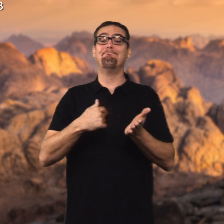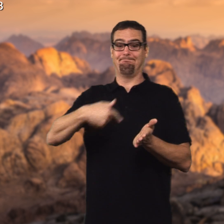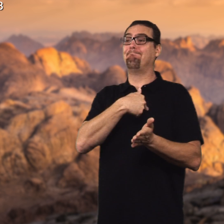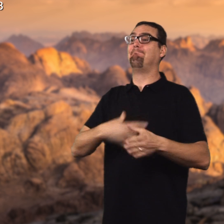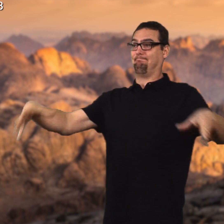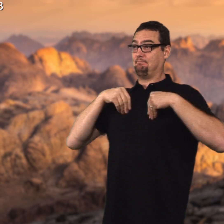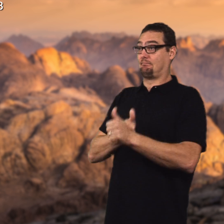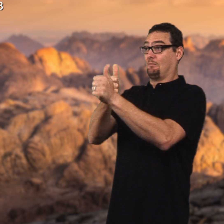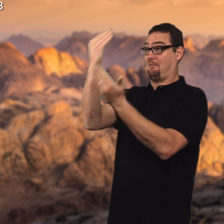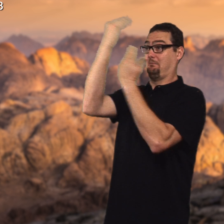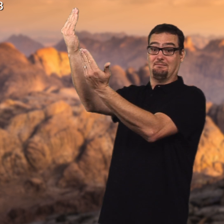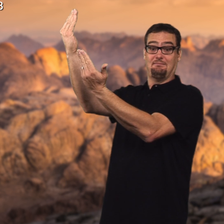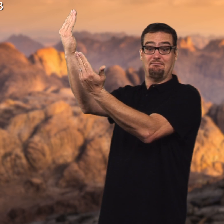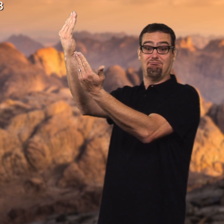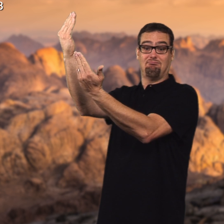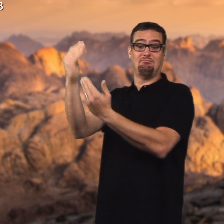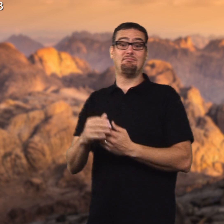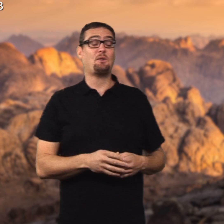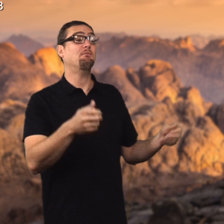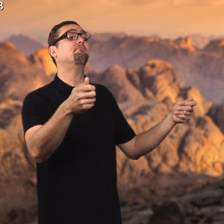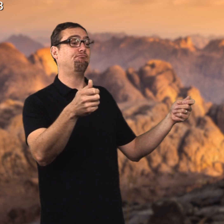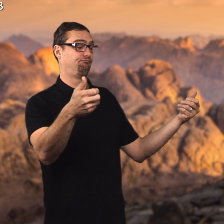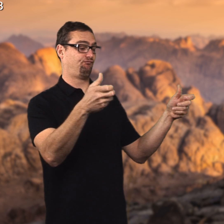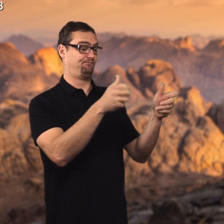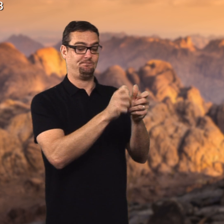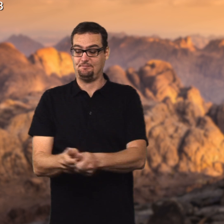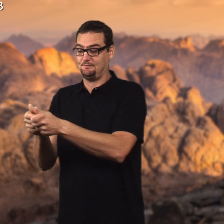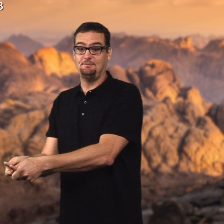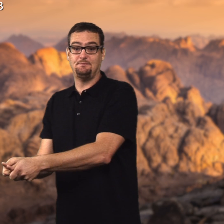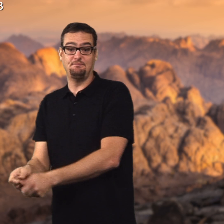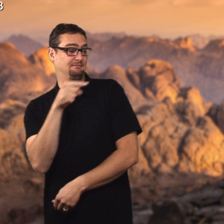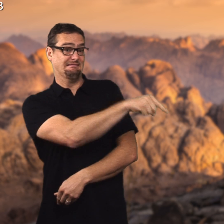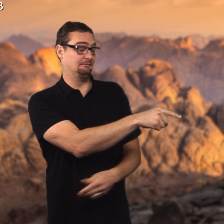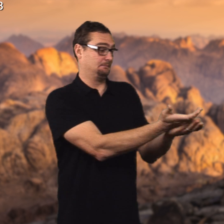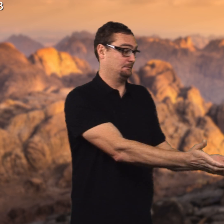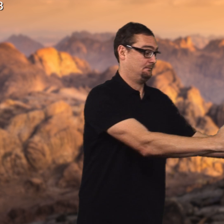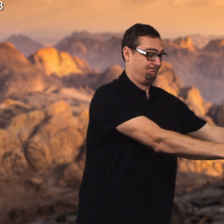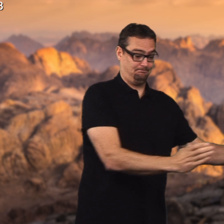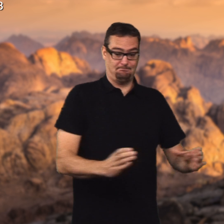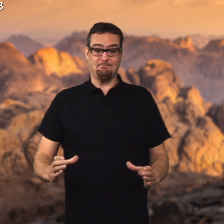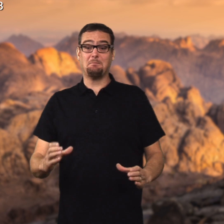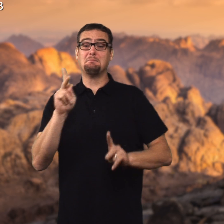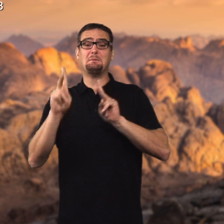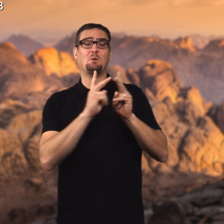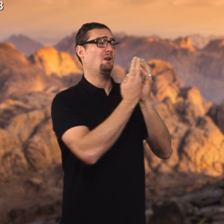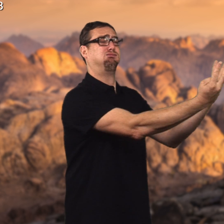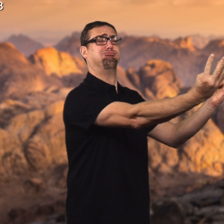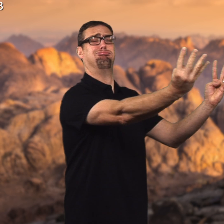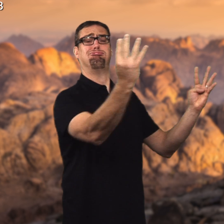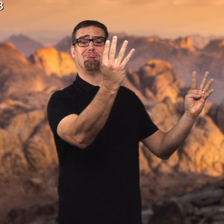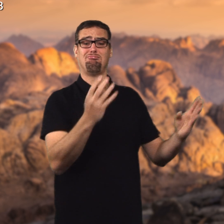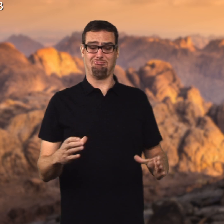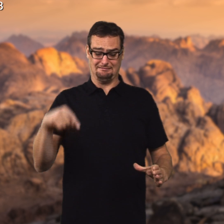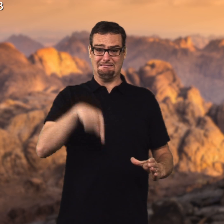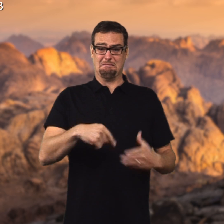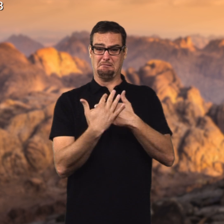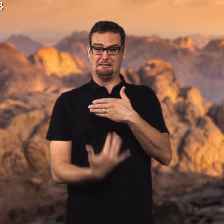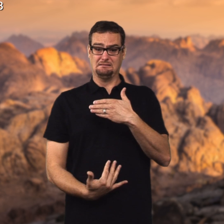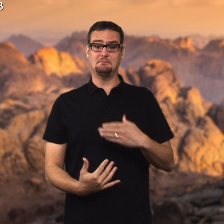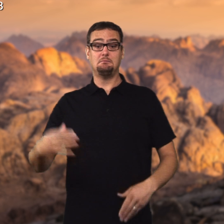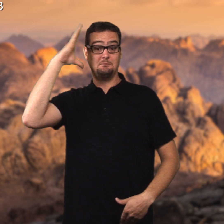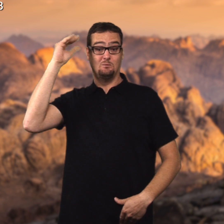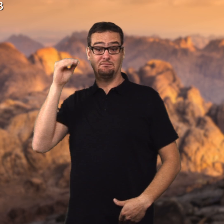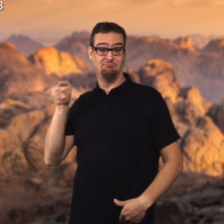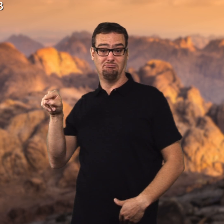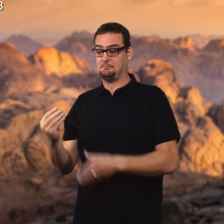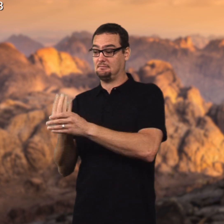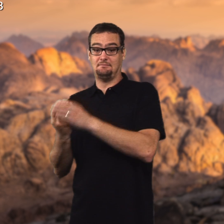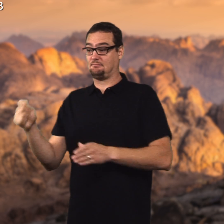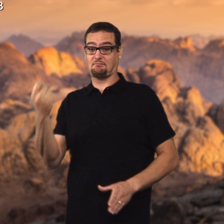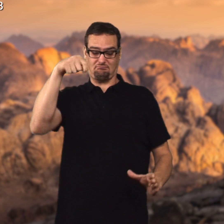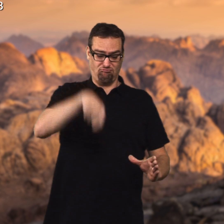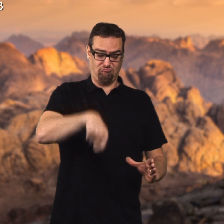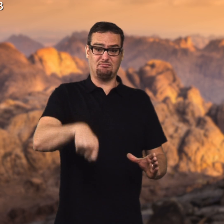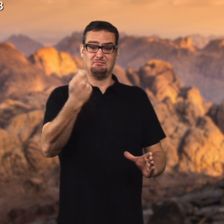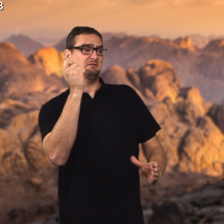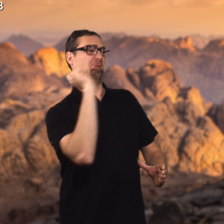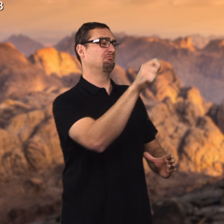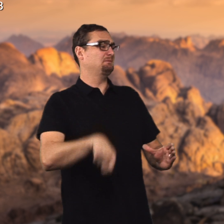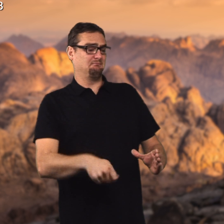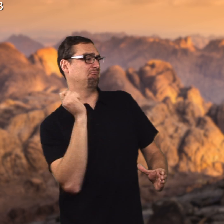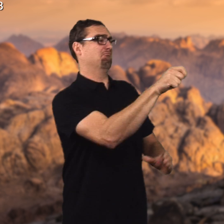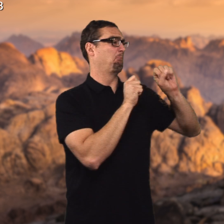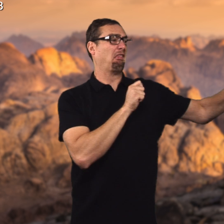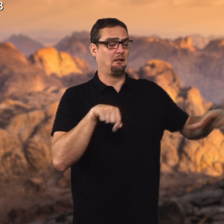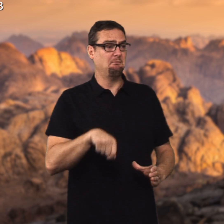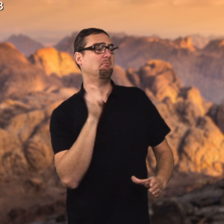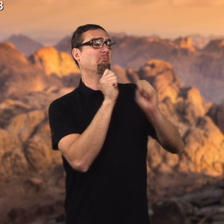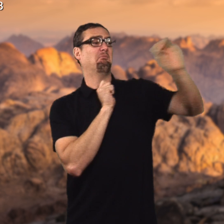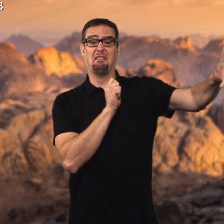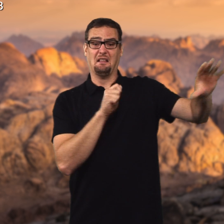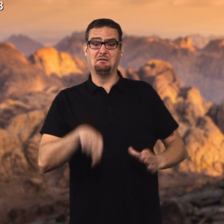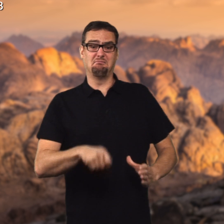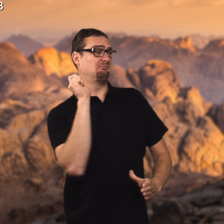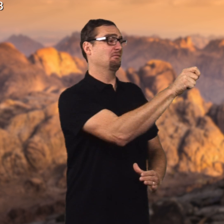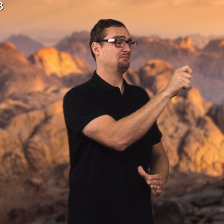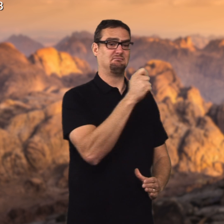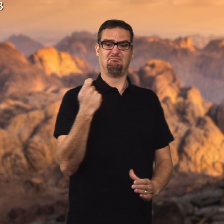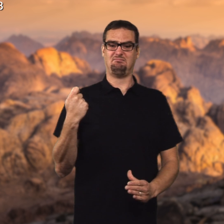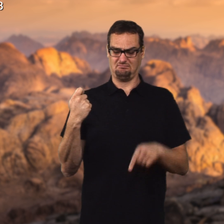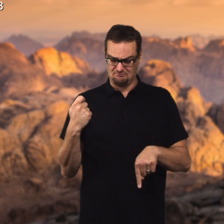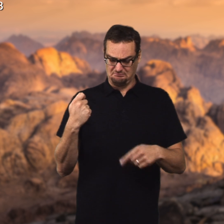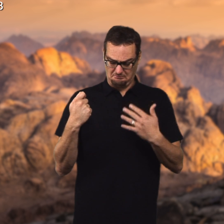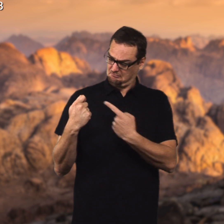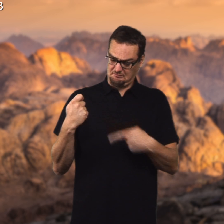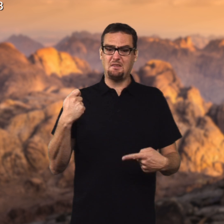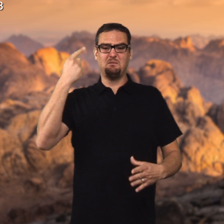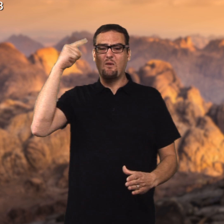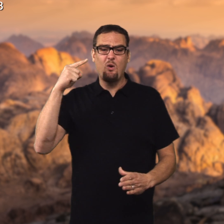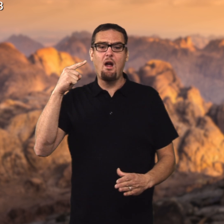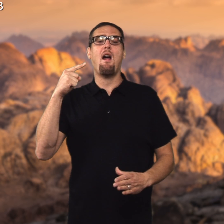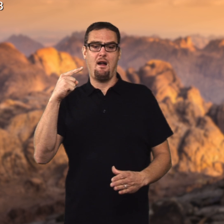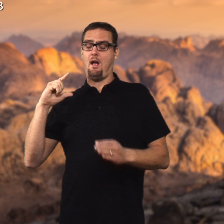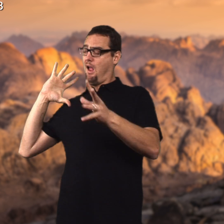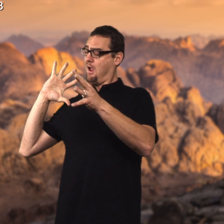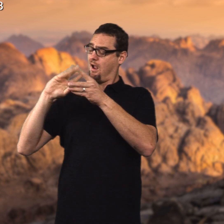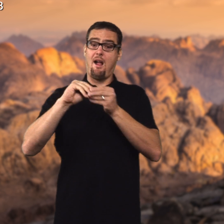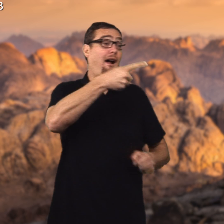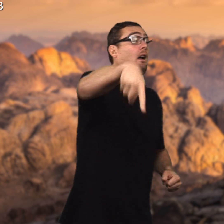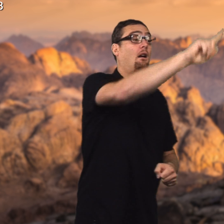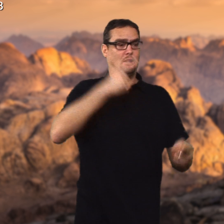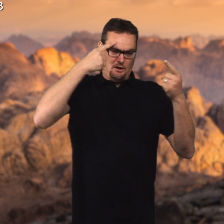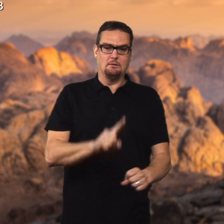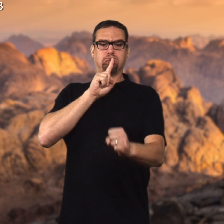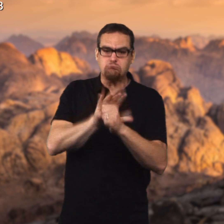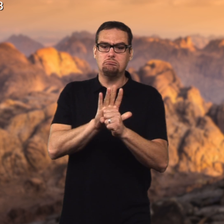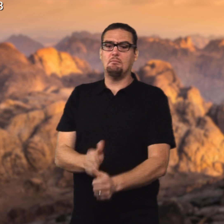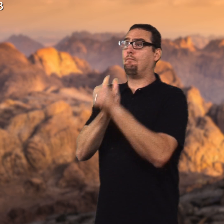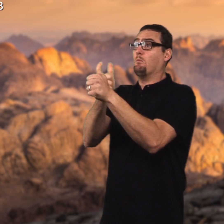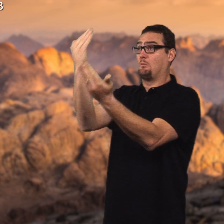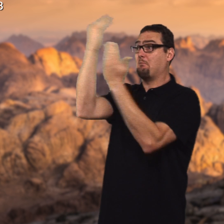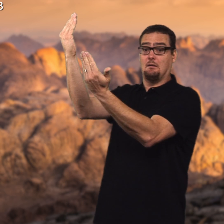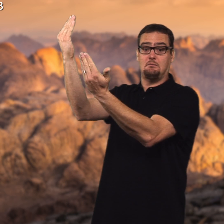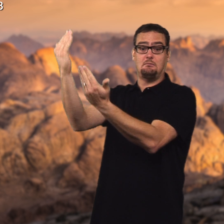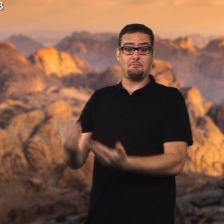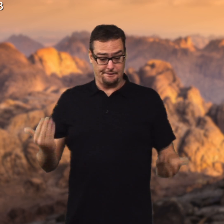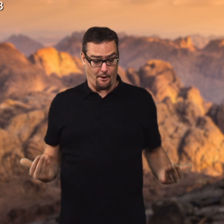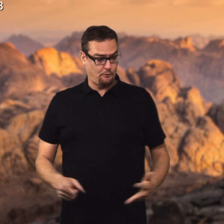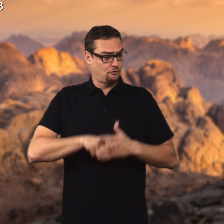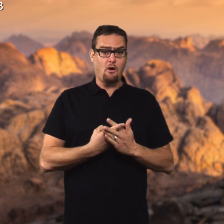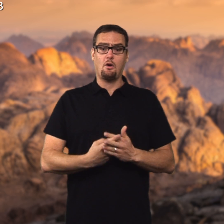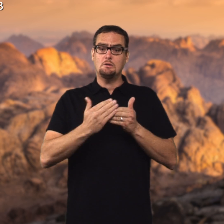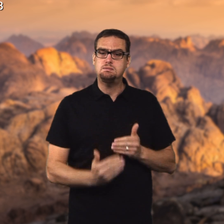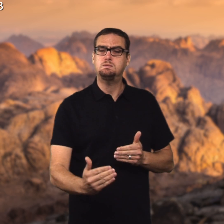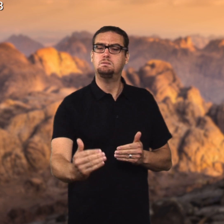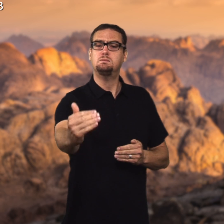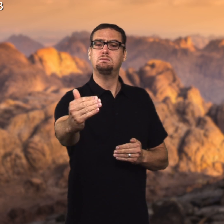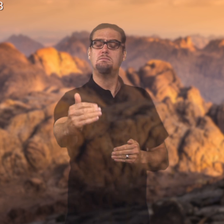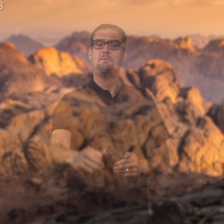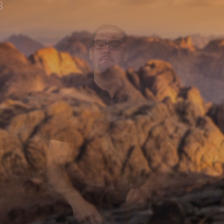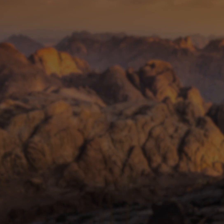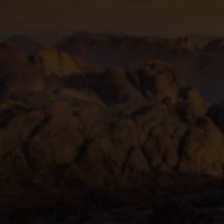So Moses took the blood, sprinkled it on the people, and said, “This is the blood of the covenant that the LORD has made with you in accordance with all these words.”